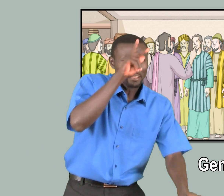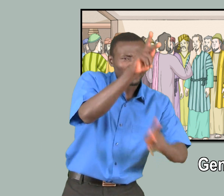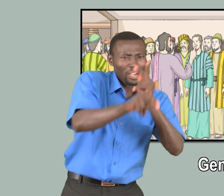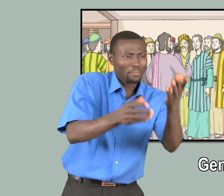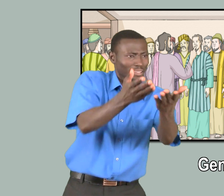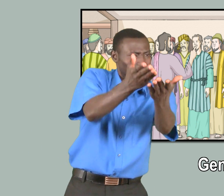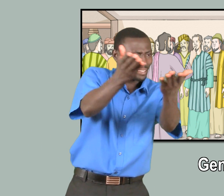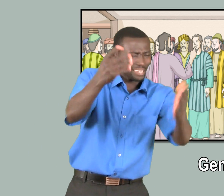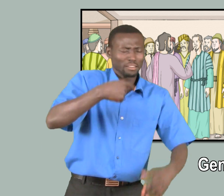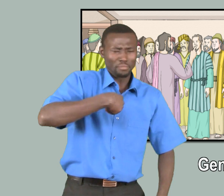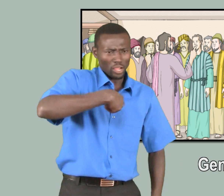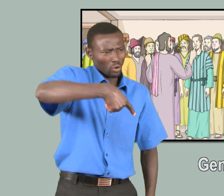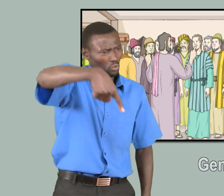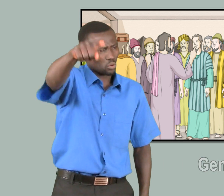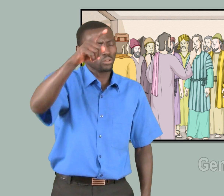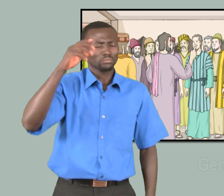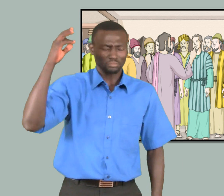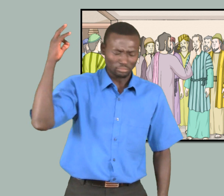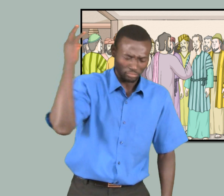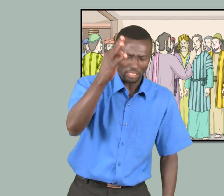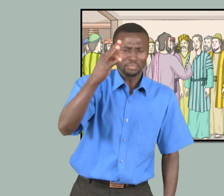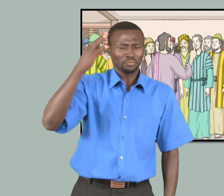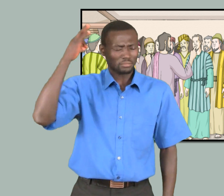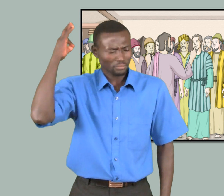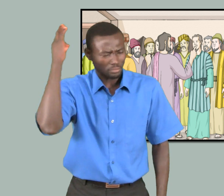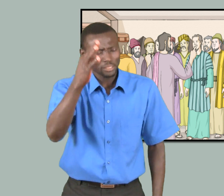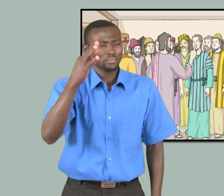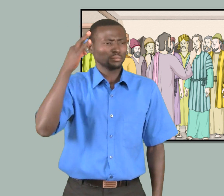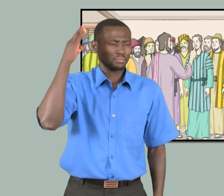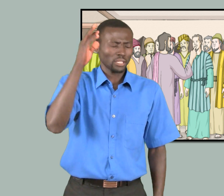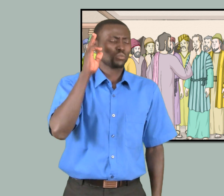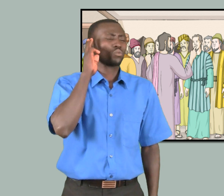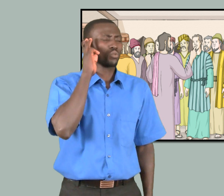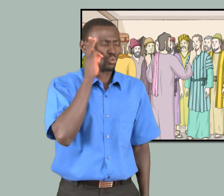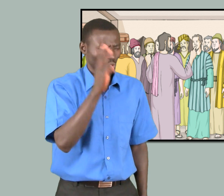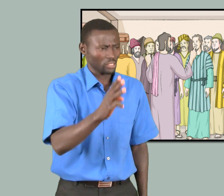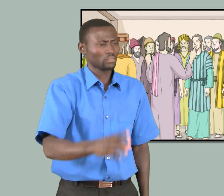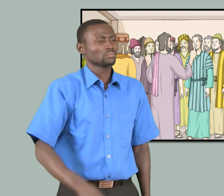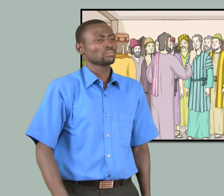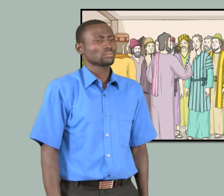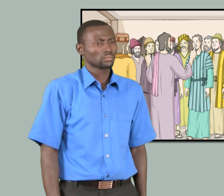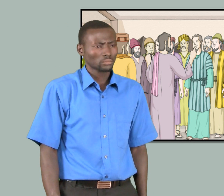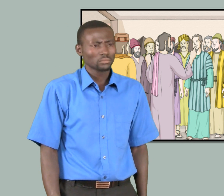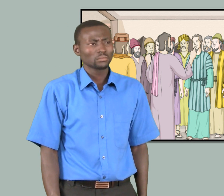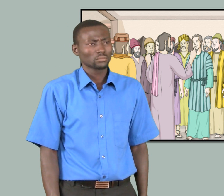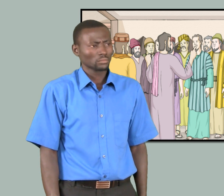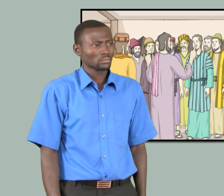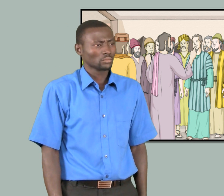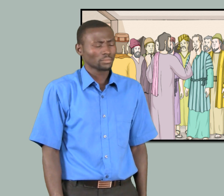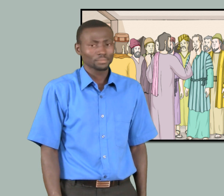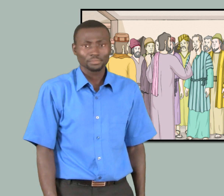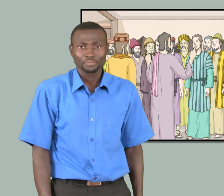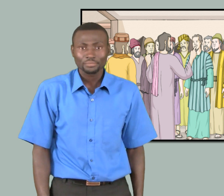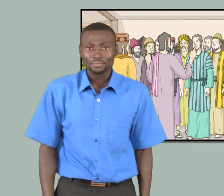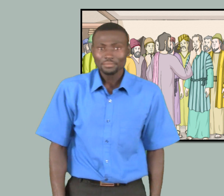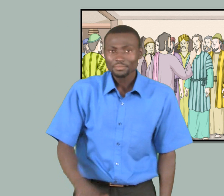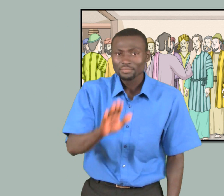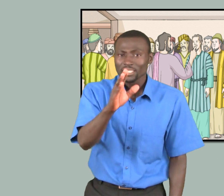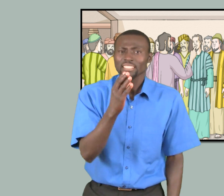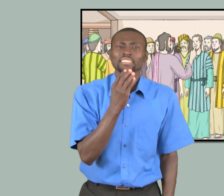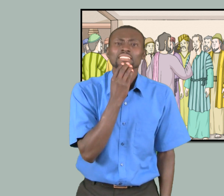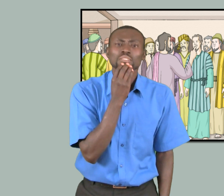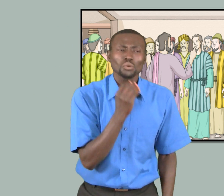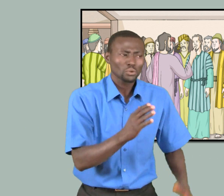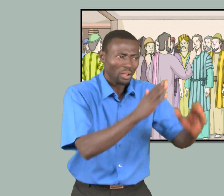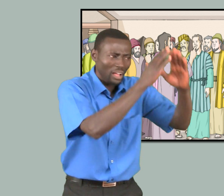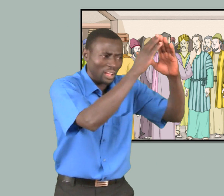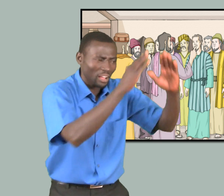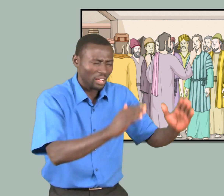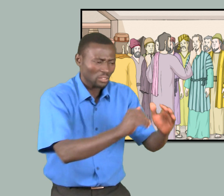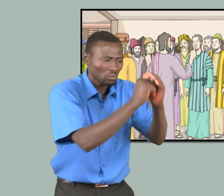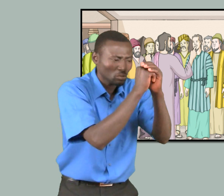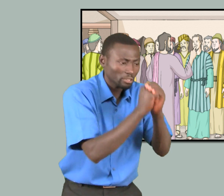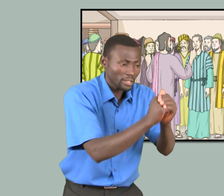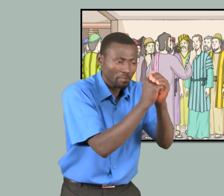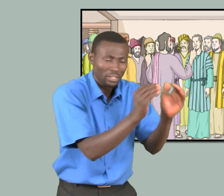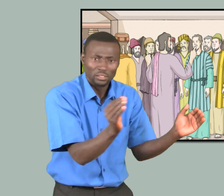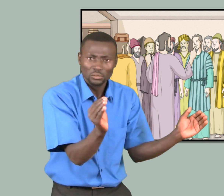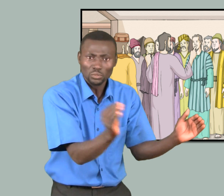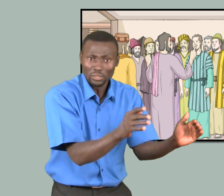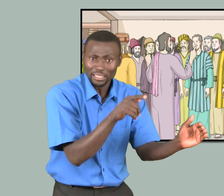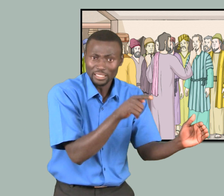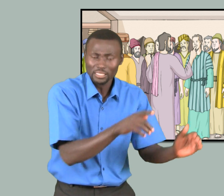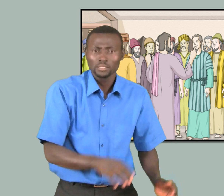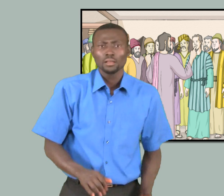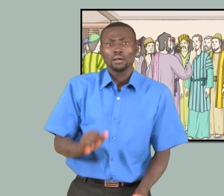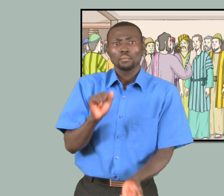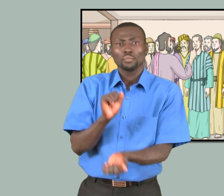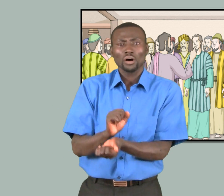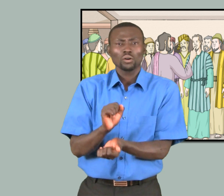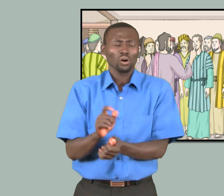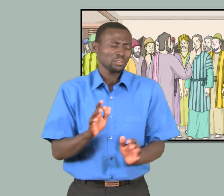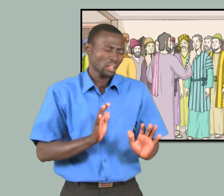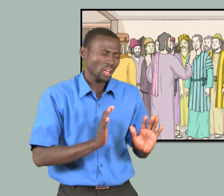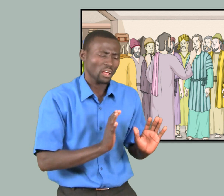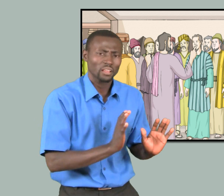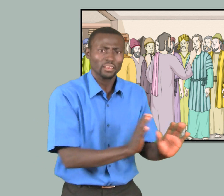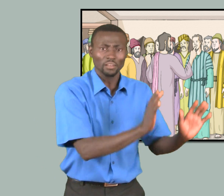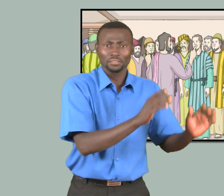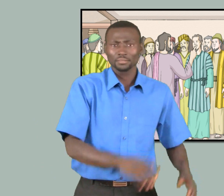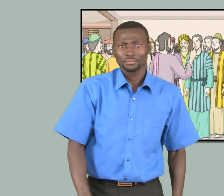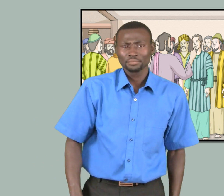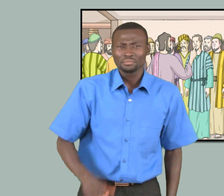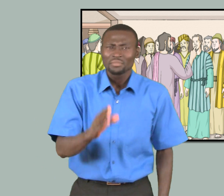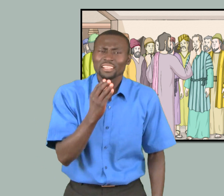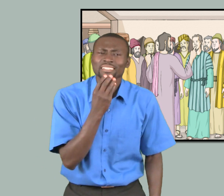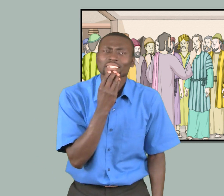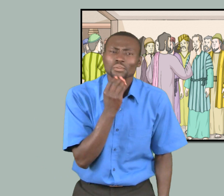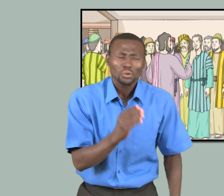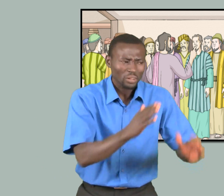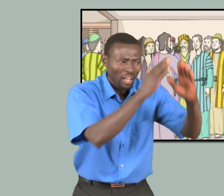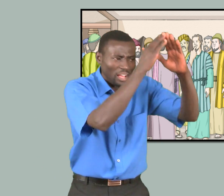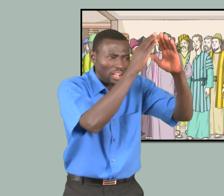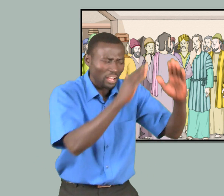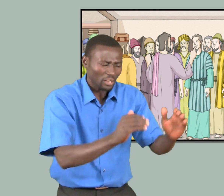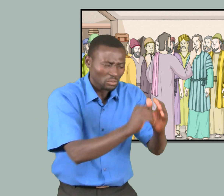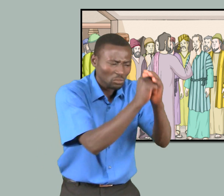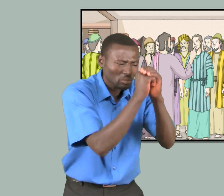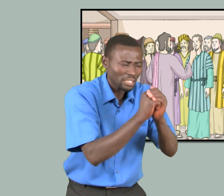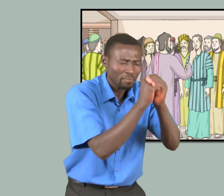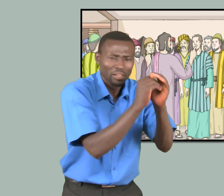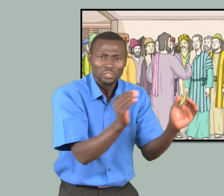I am innocent of it.